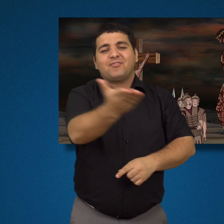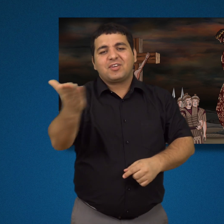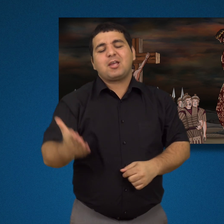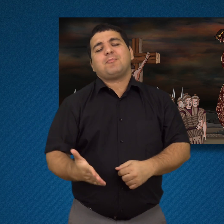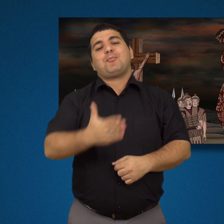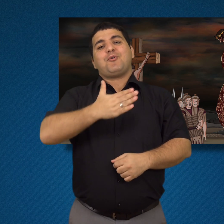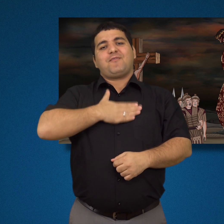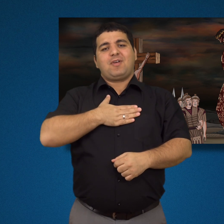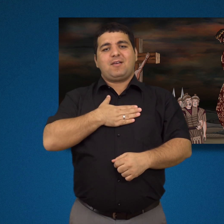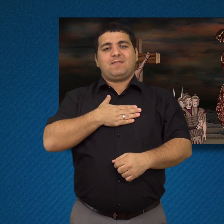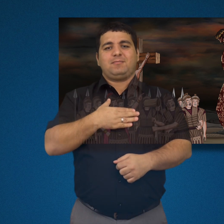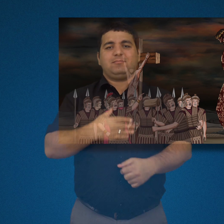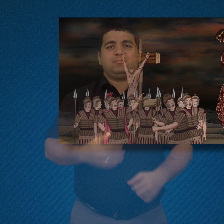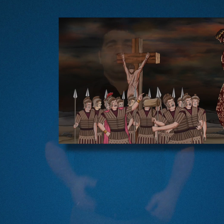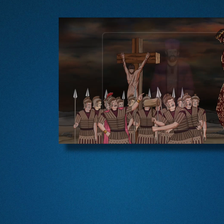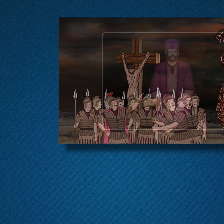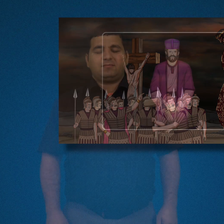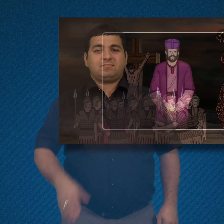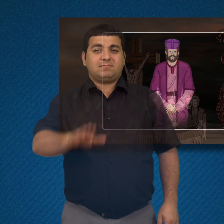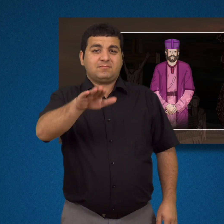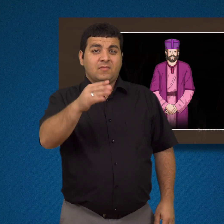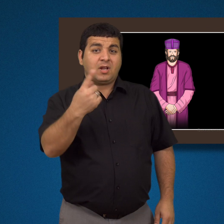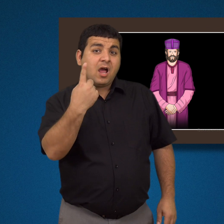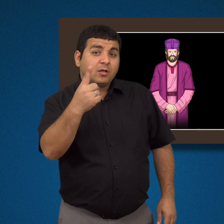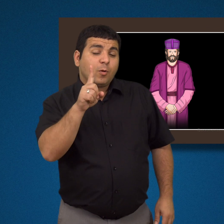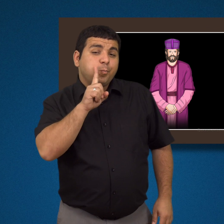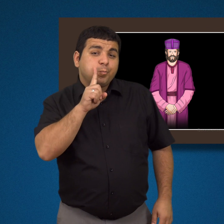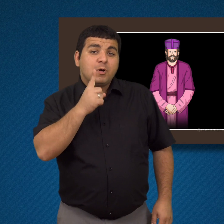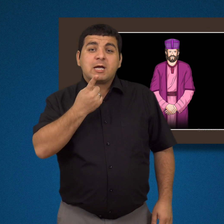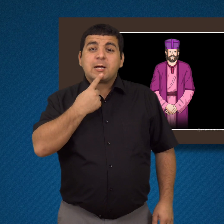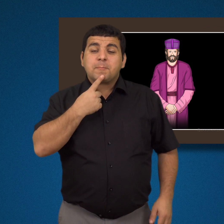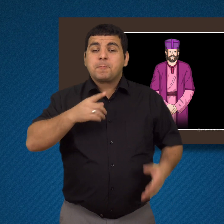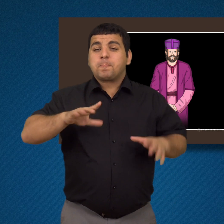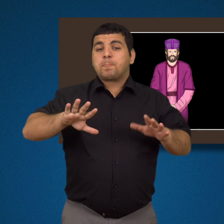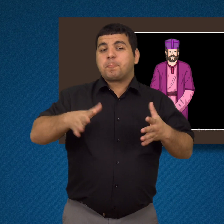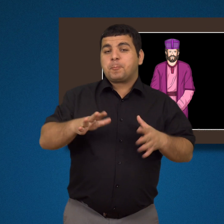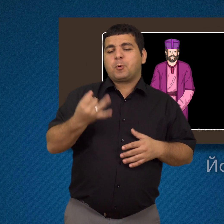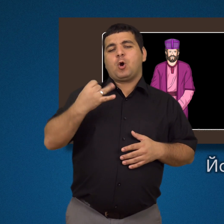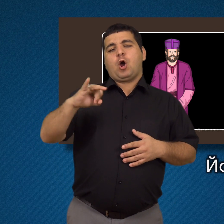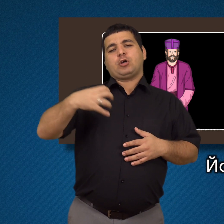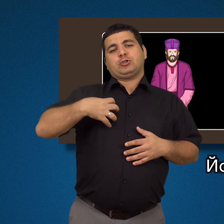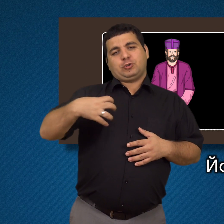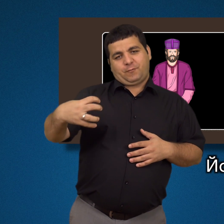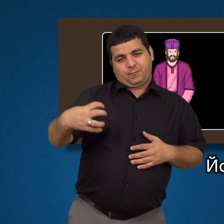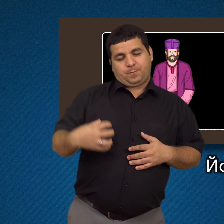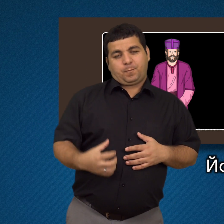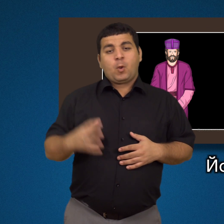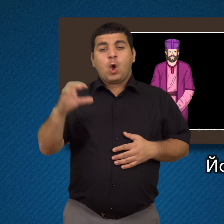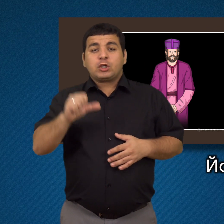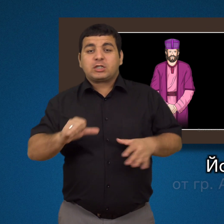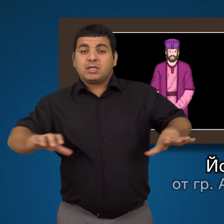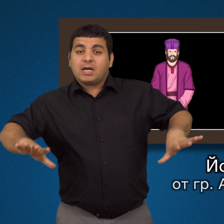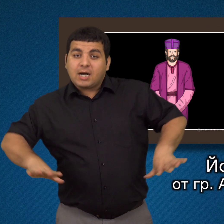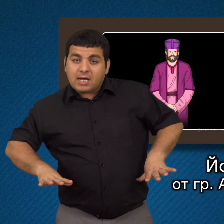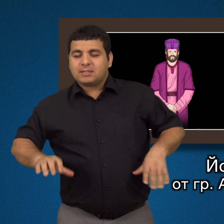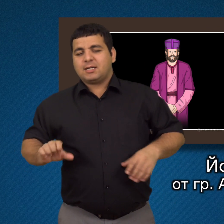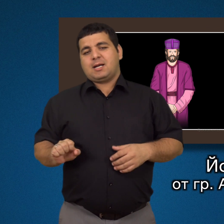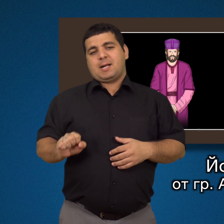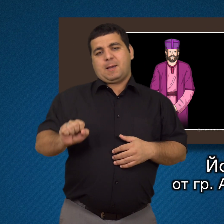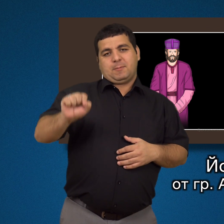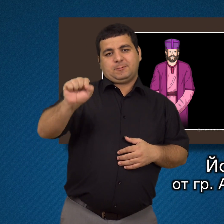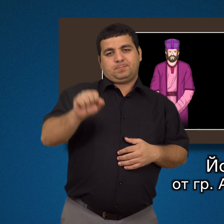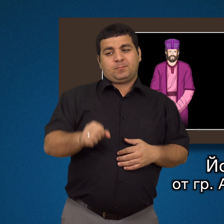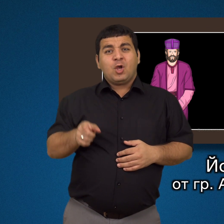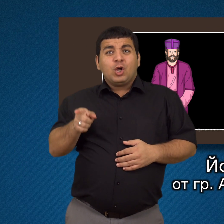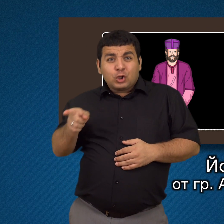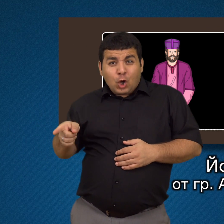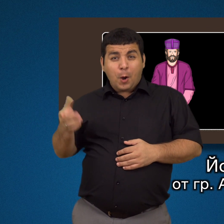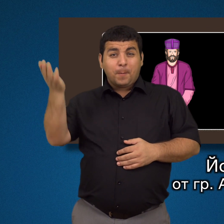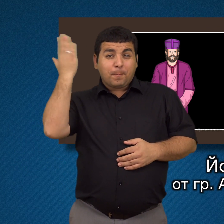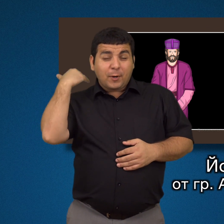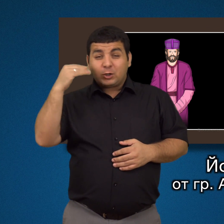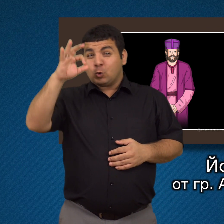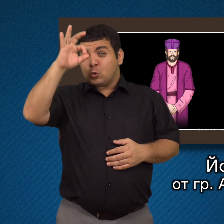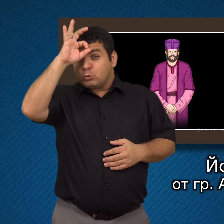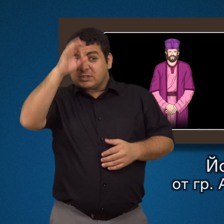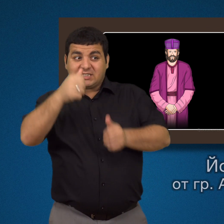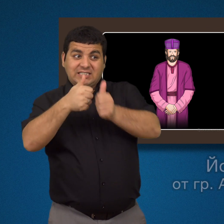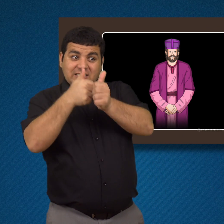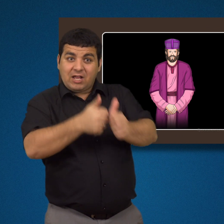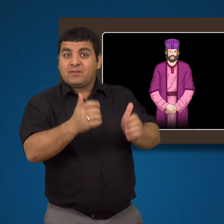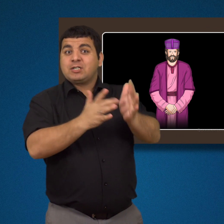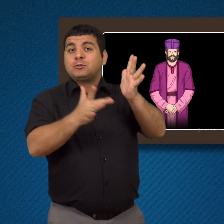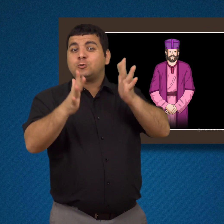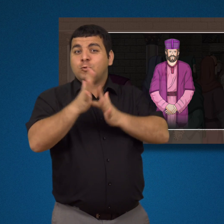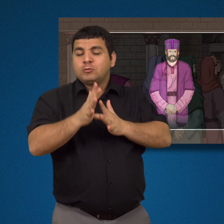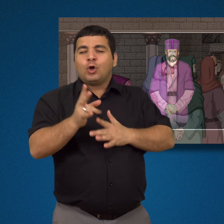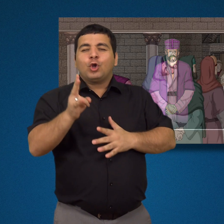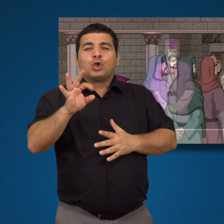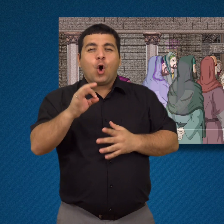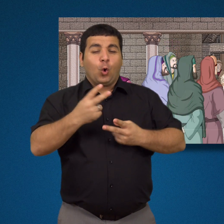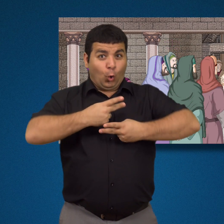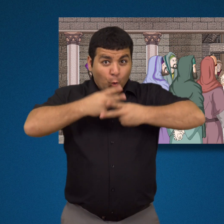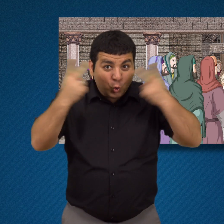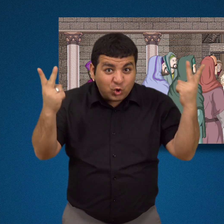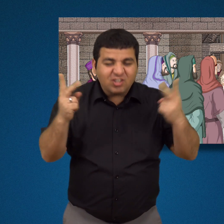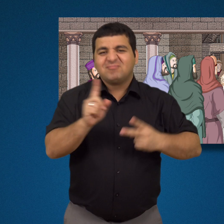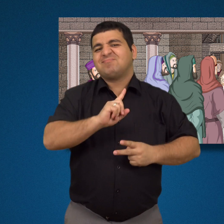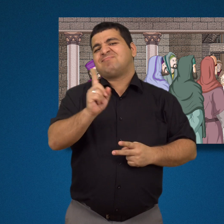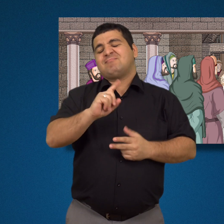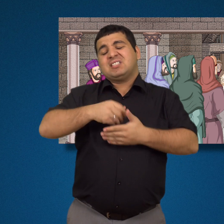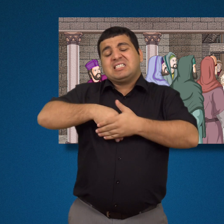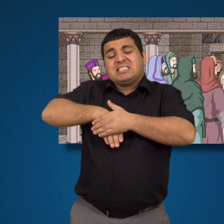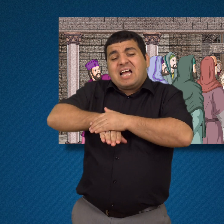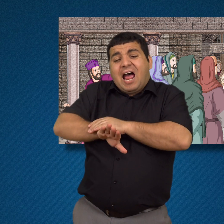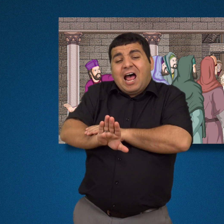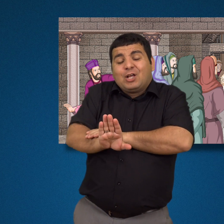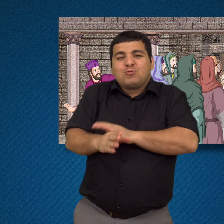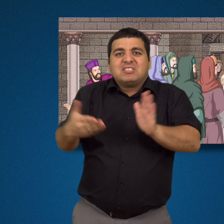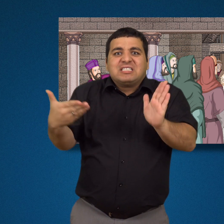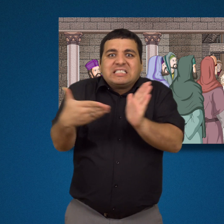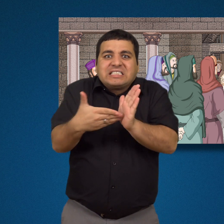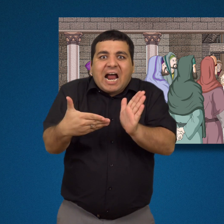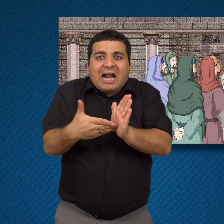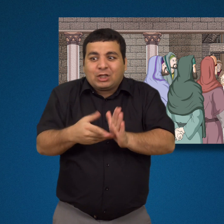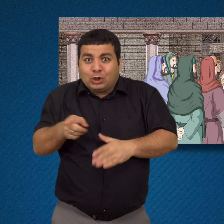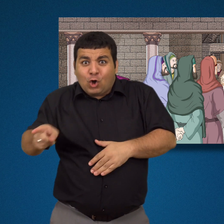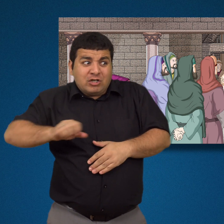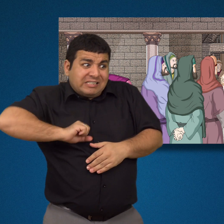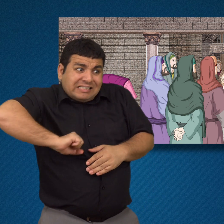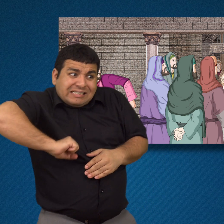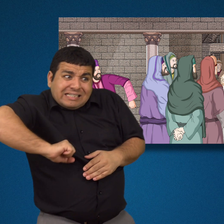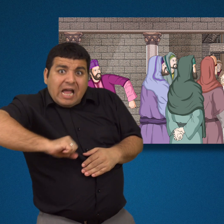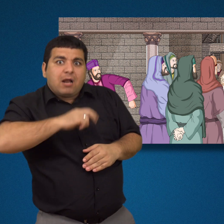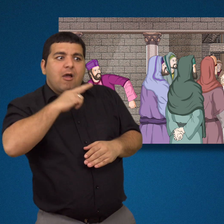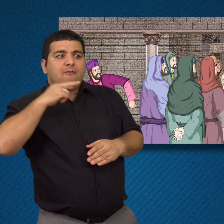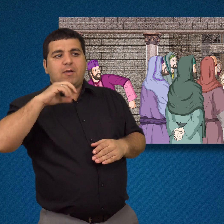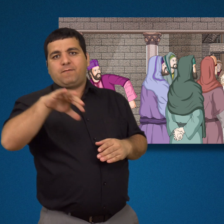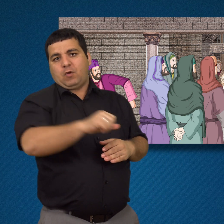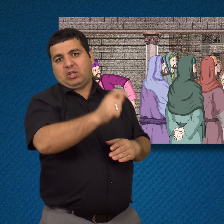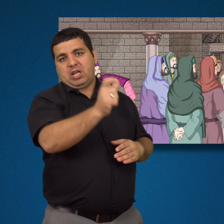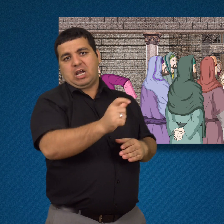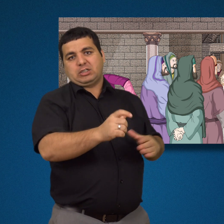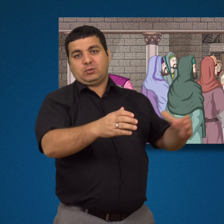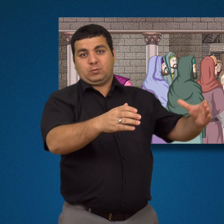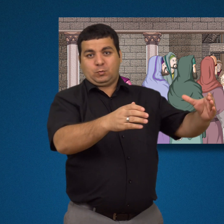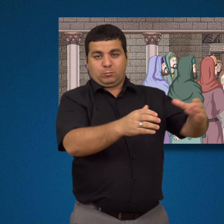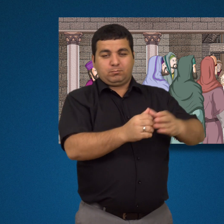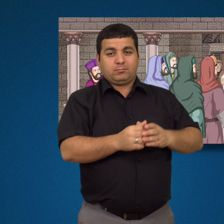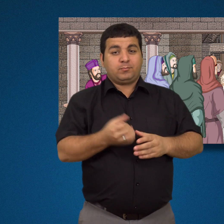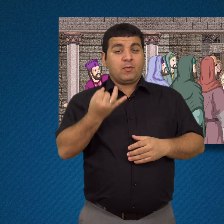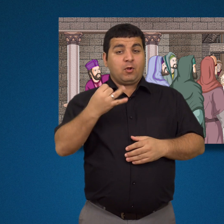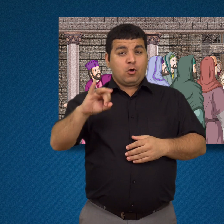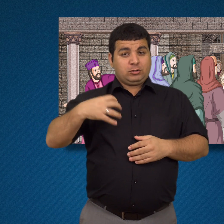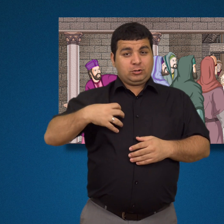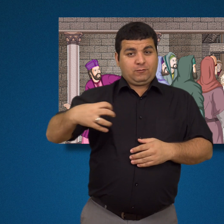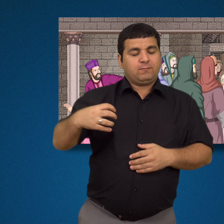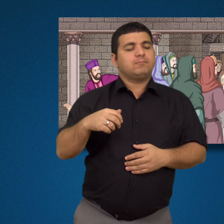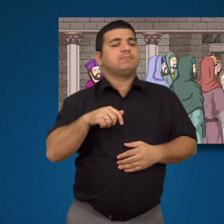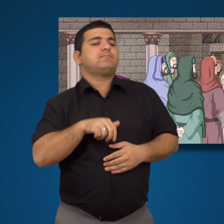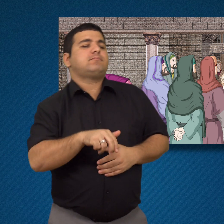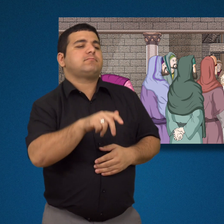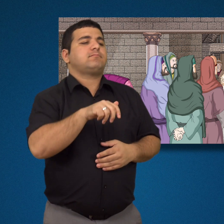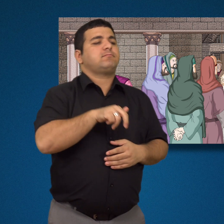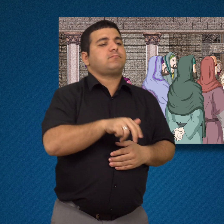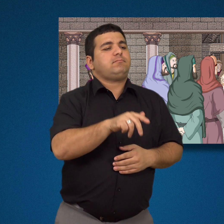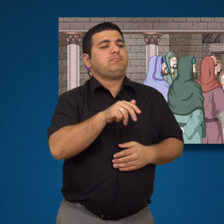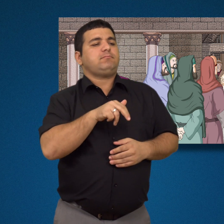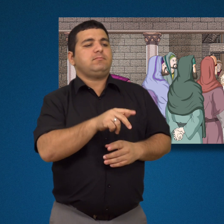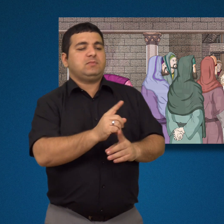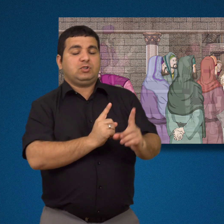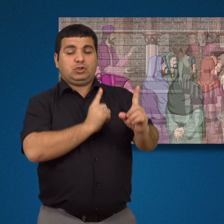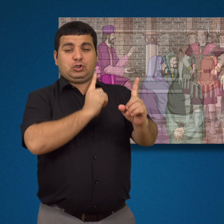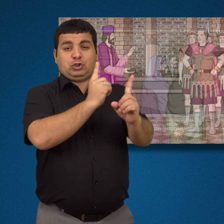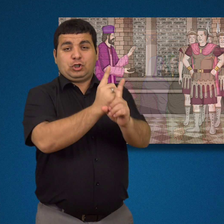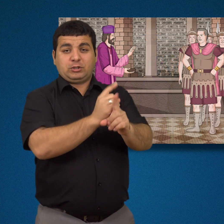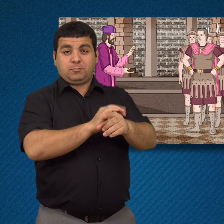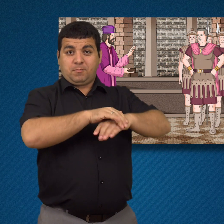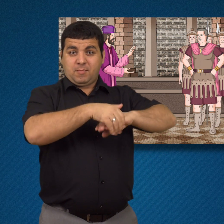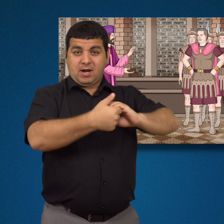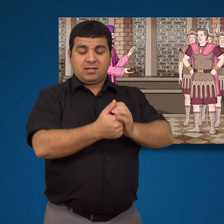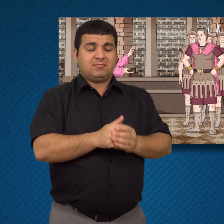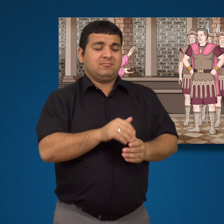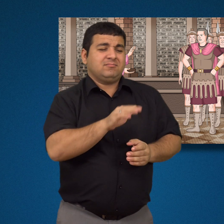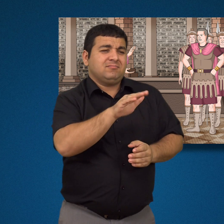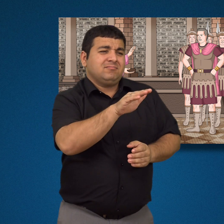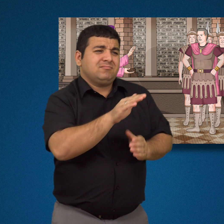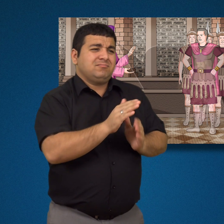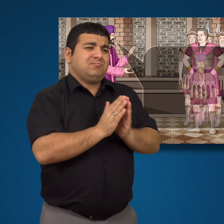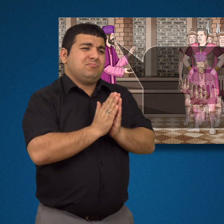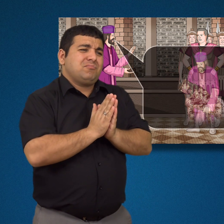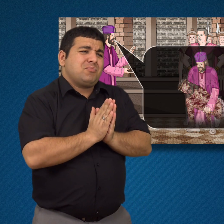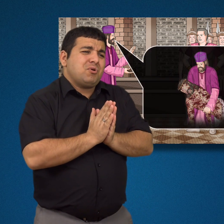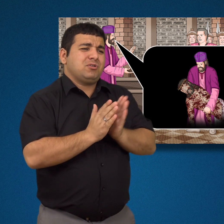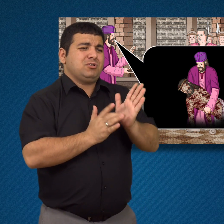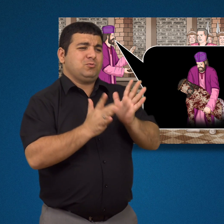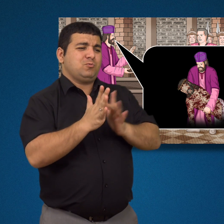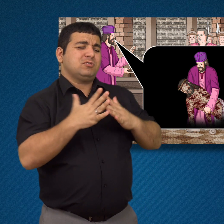Afterward, Joseph of Arimathea, who was a disciple of Jesus (but secretly for fear of the Jews), asked Pilate to let him remove the body of Jesus.